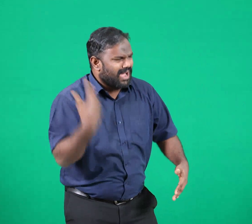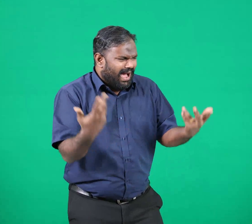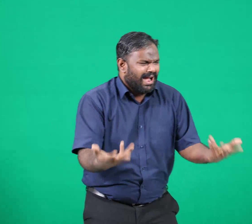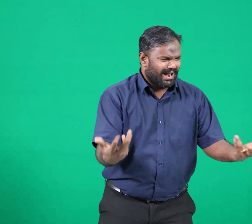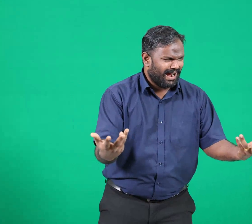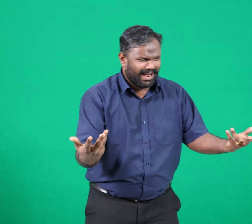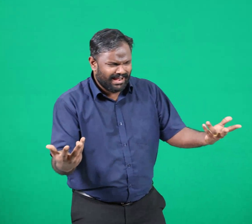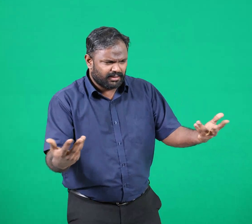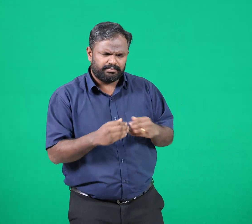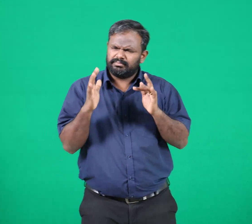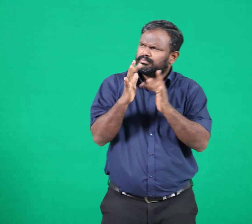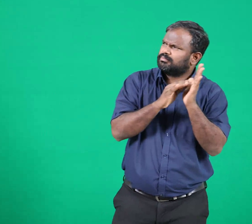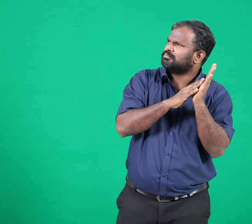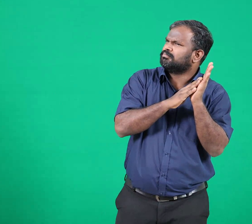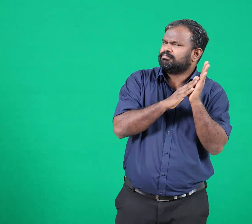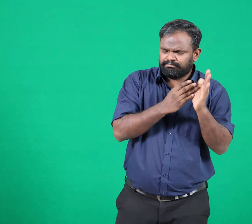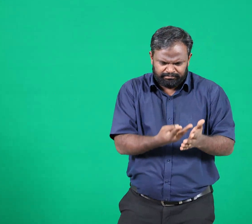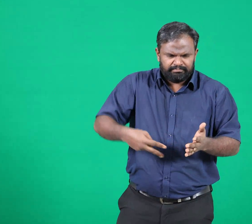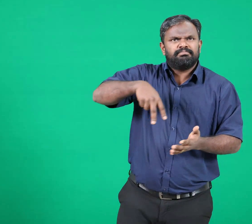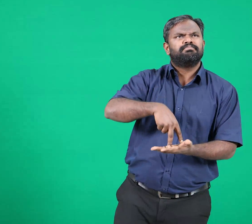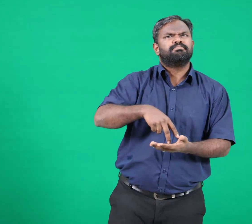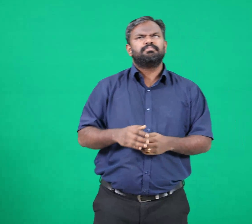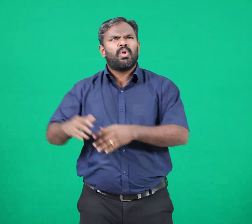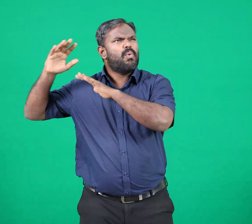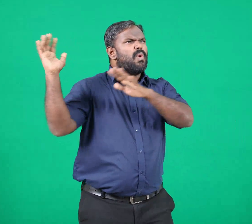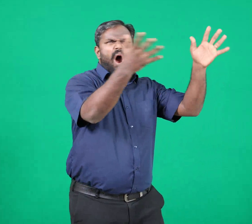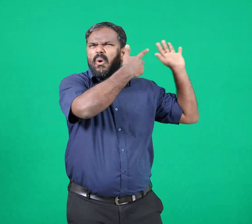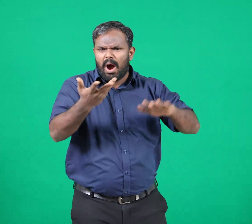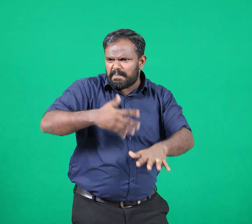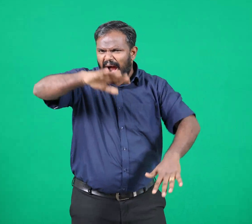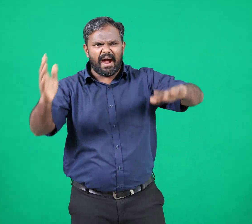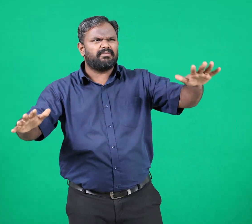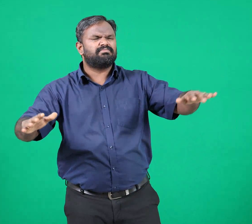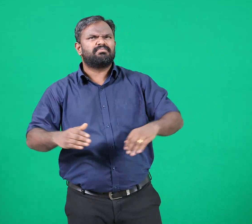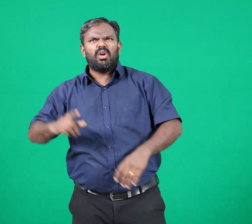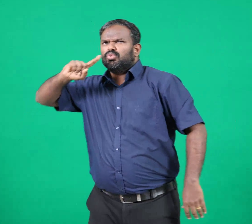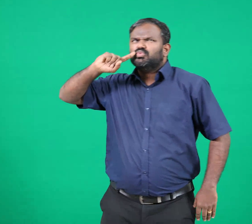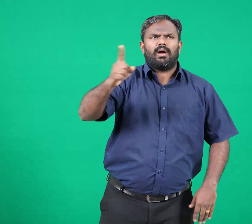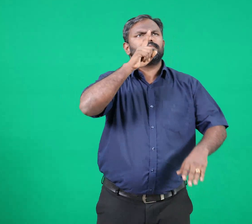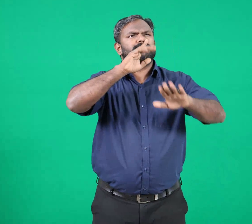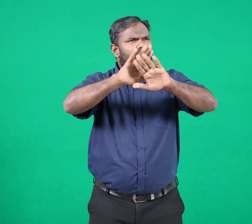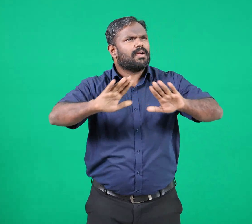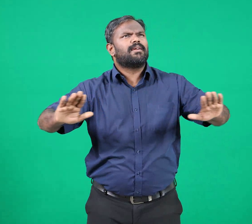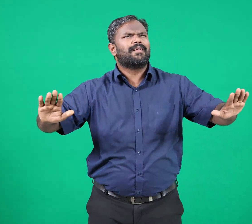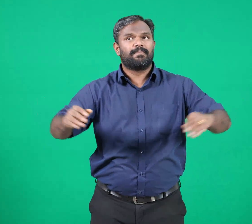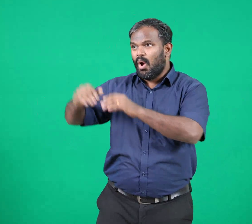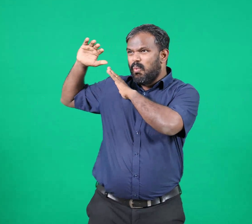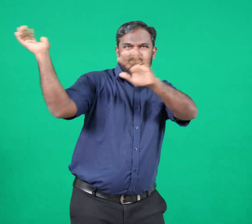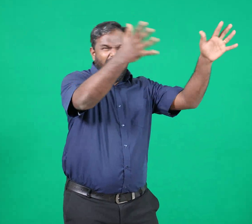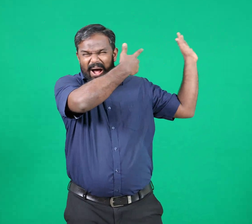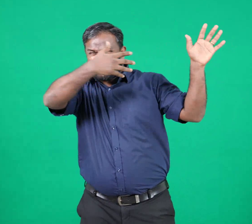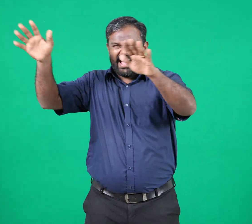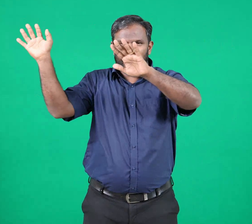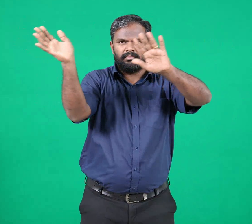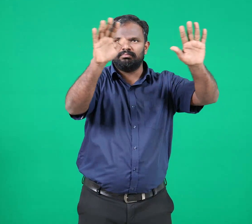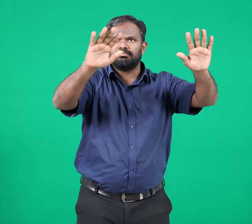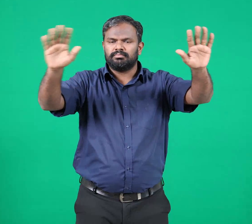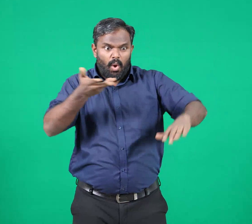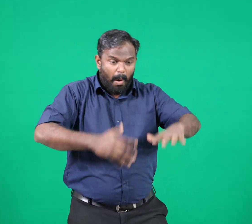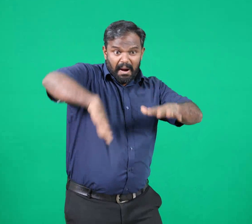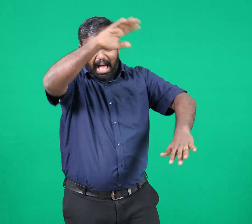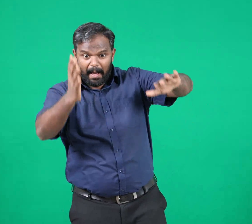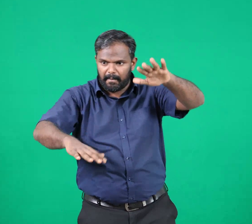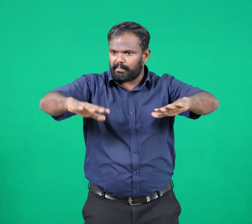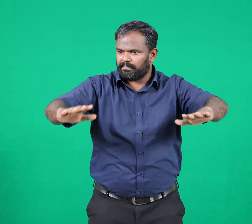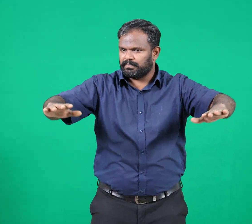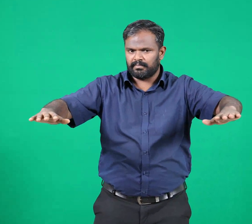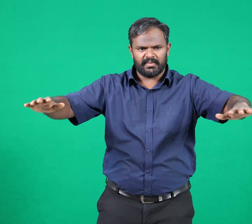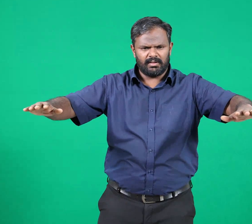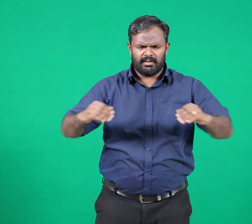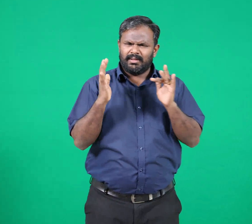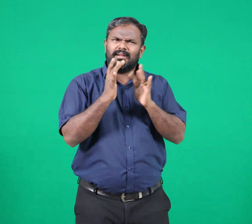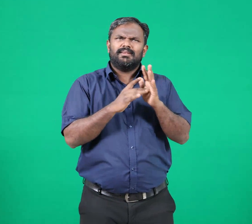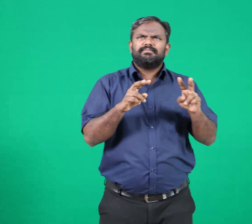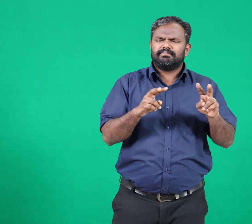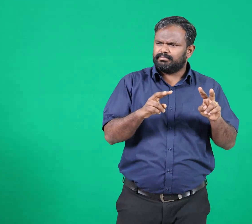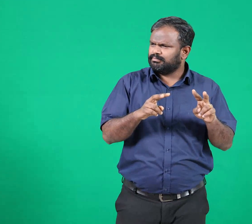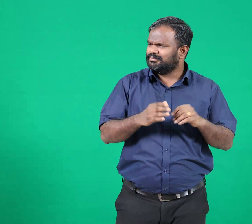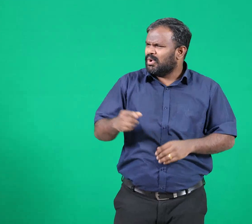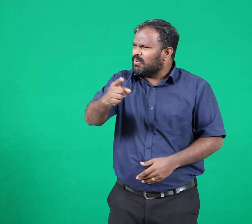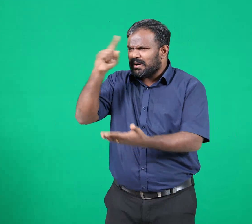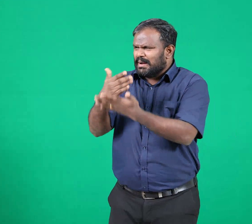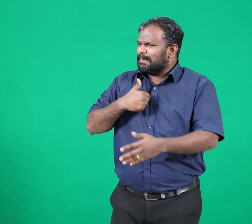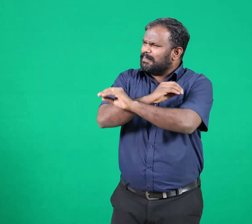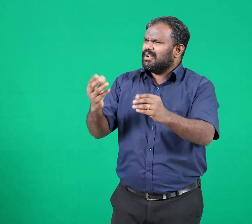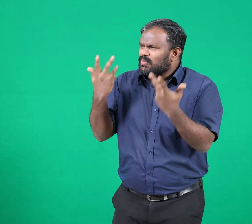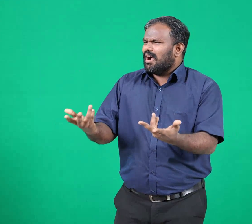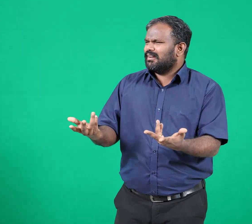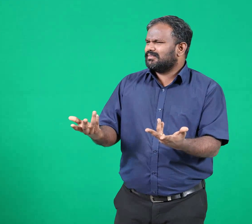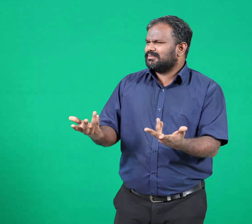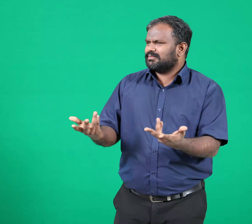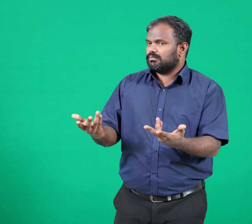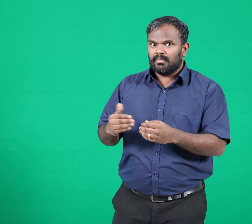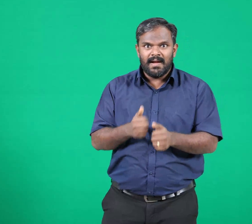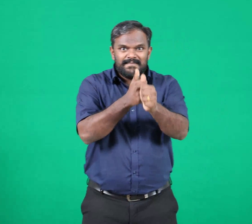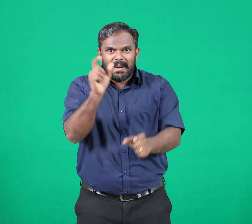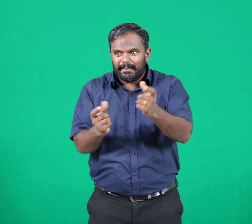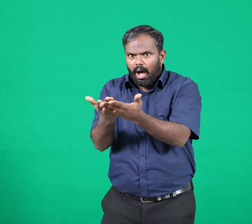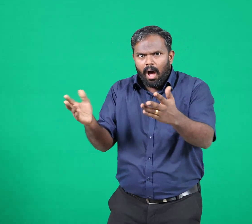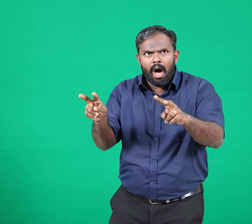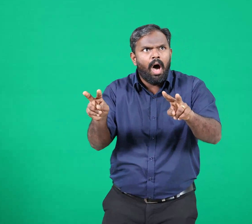Then Jesus got up and rebuked the wind and the raging waters, and they subsided, and all was calm. "Where is your faith?"